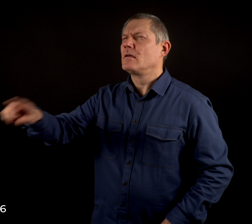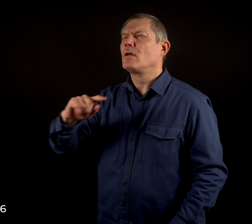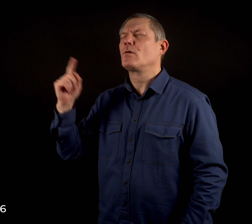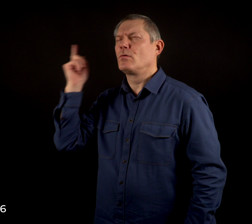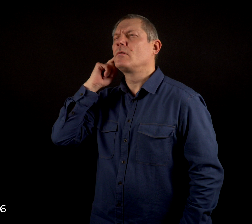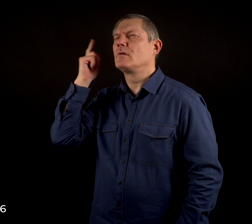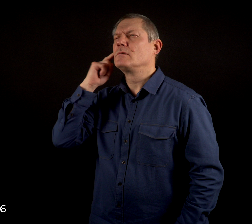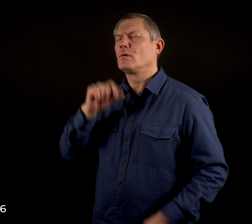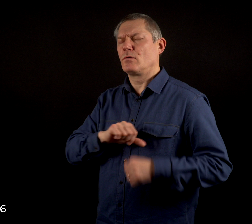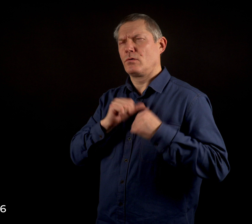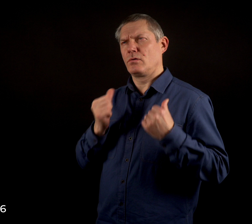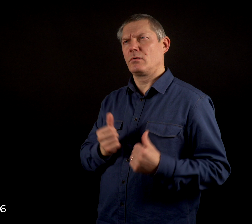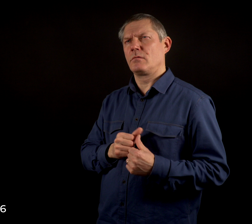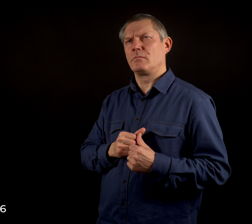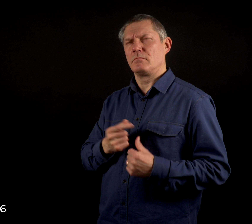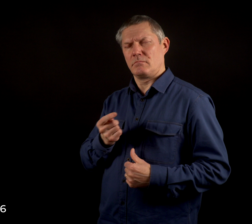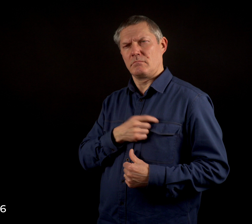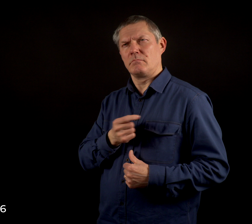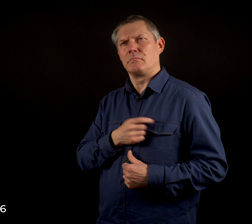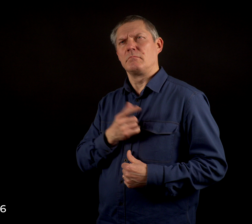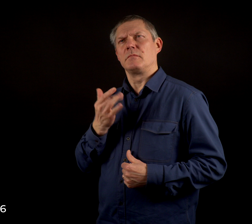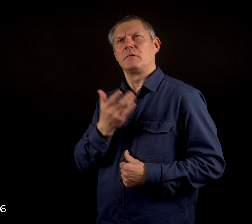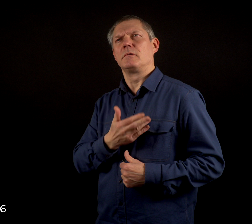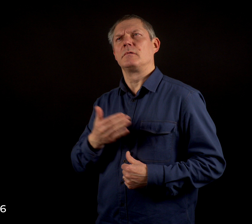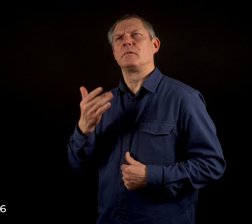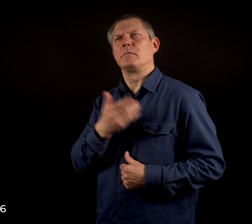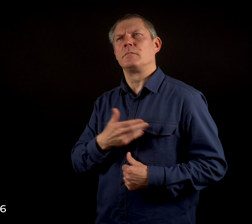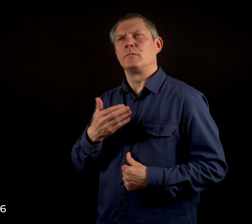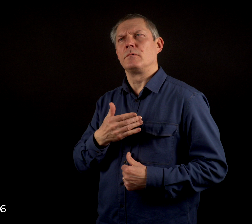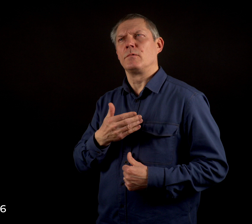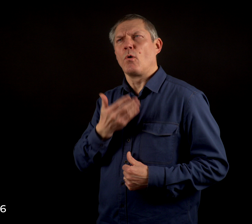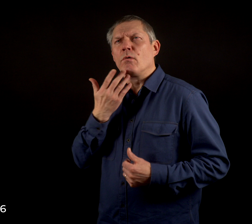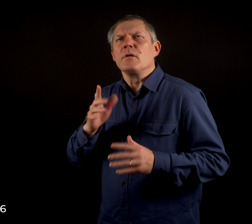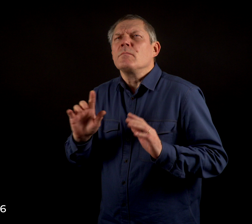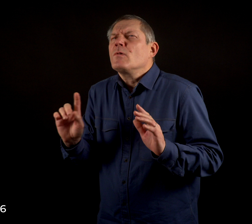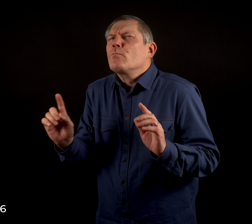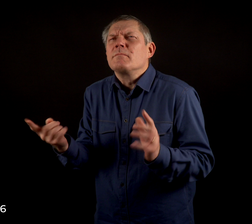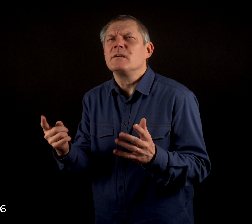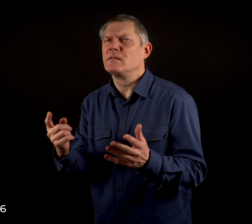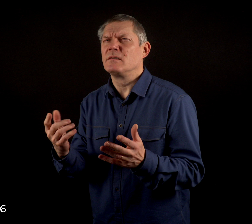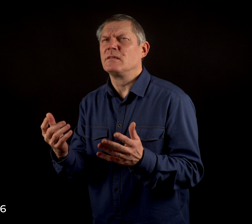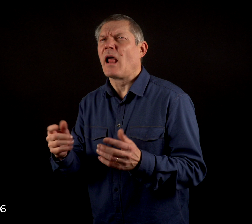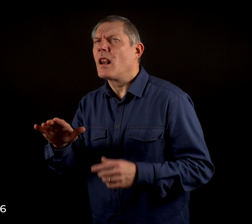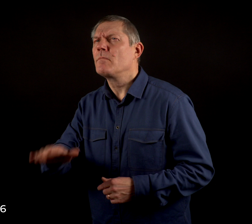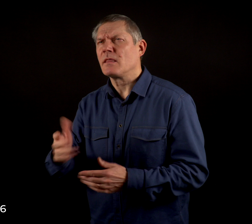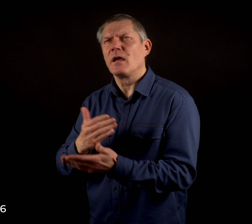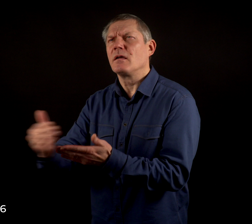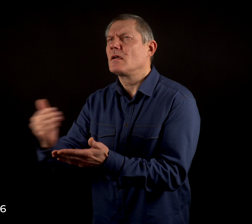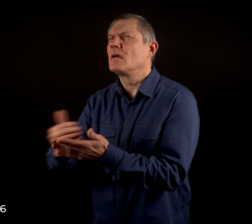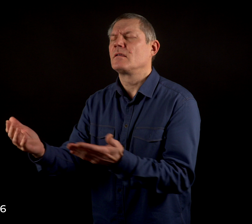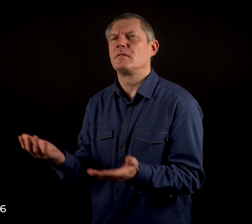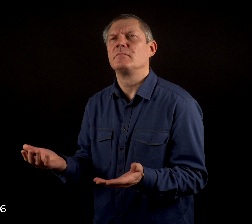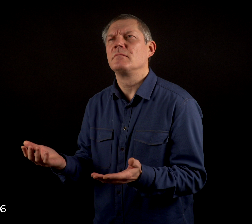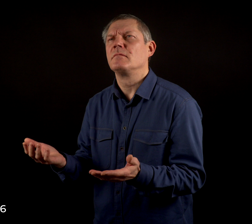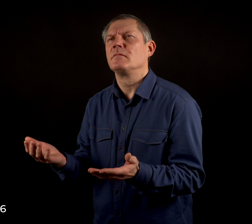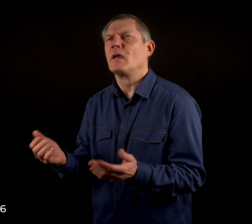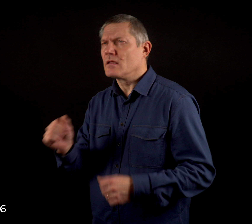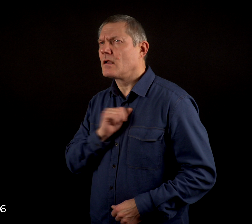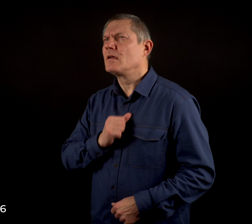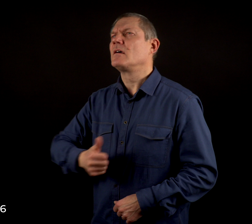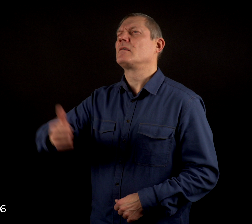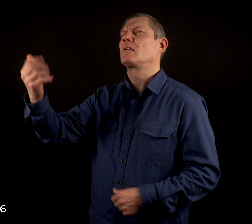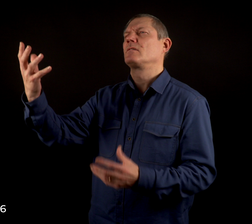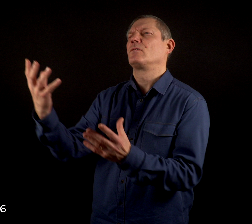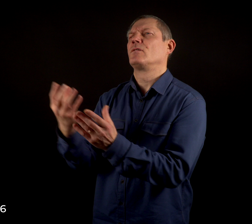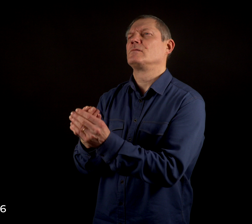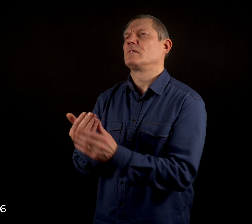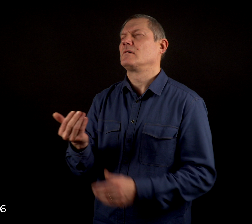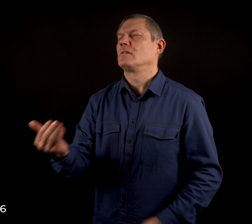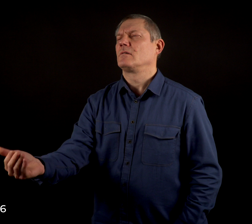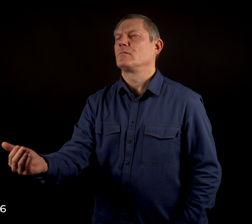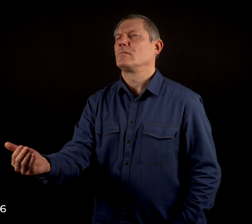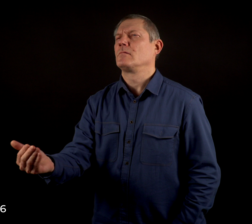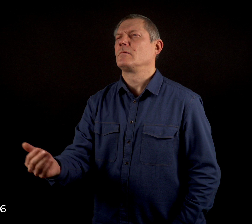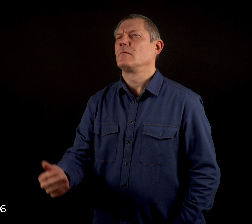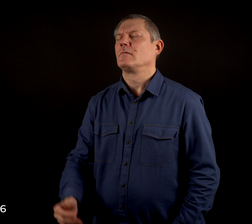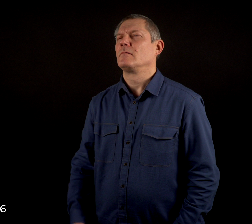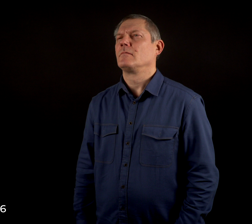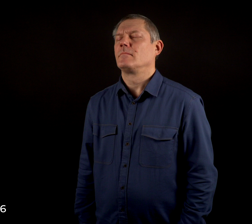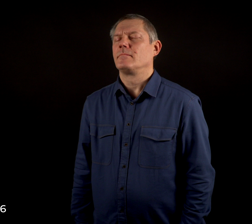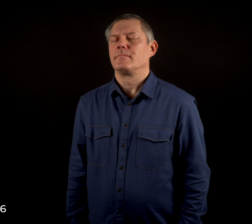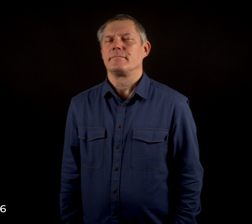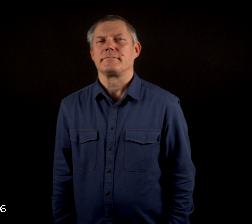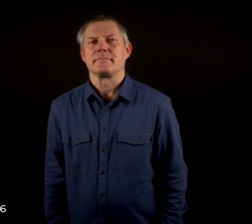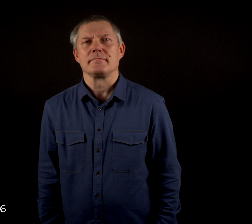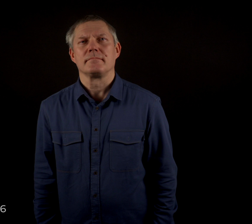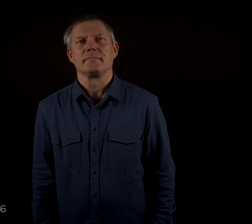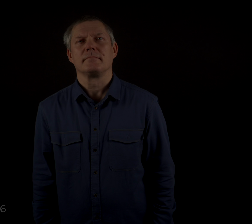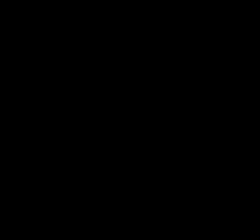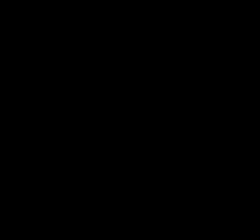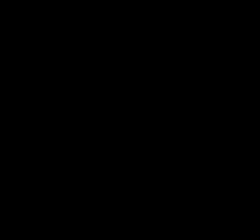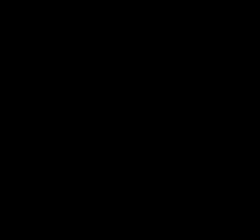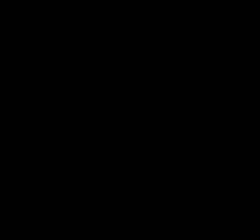And all who heard this wondered in their hearts and asked, “What then will this child become?” For the Lord’s hand was with him.